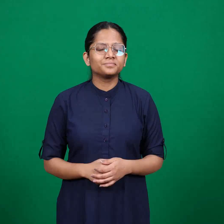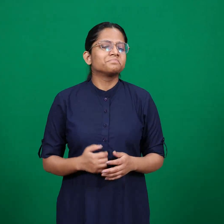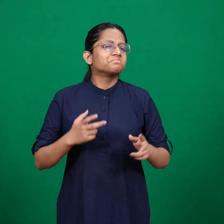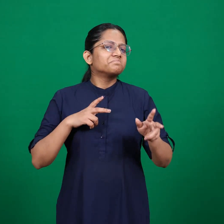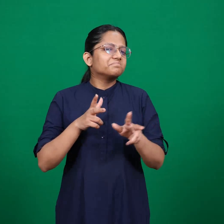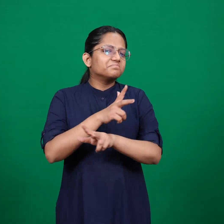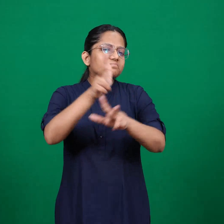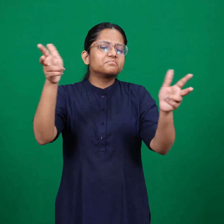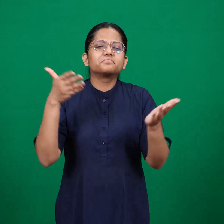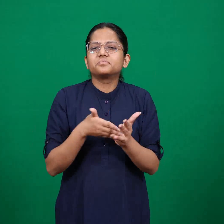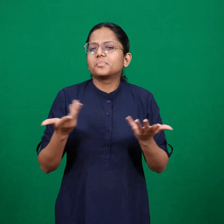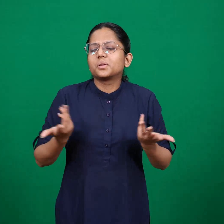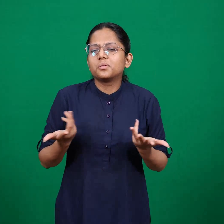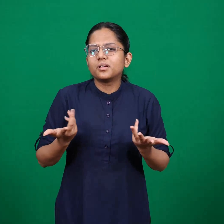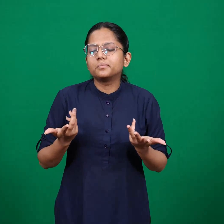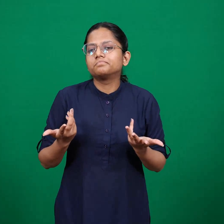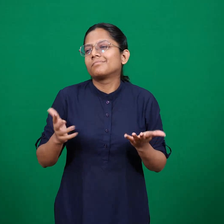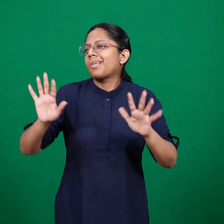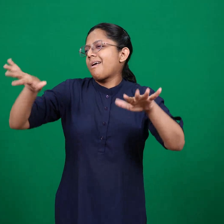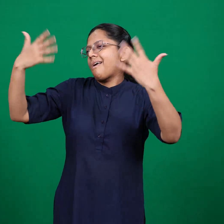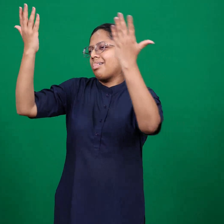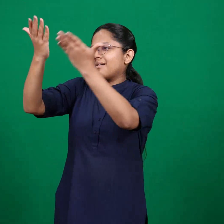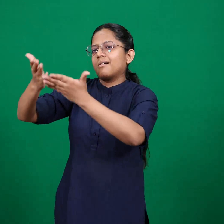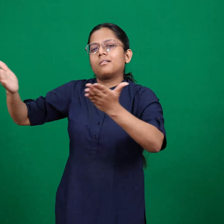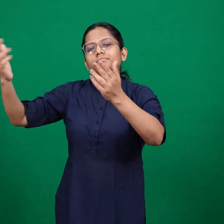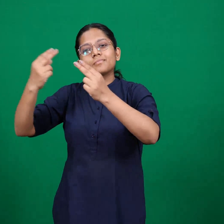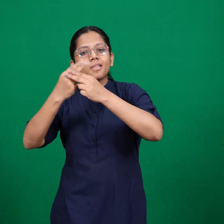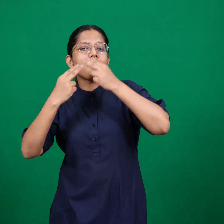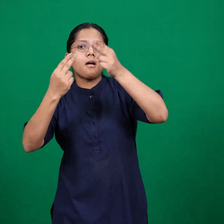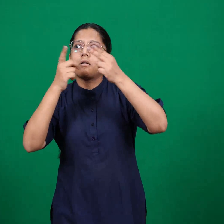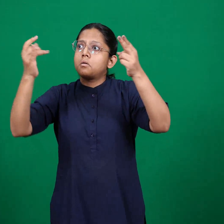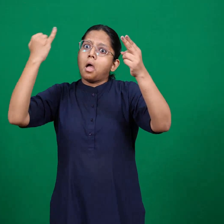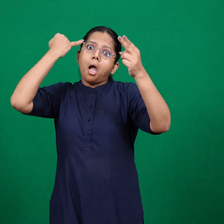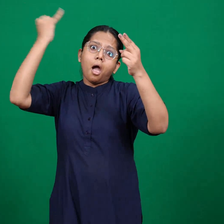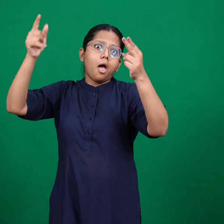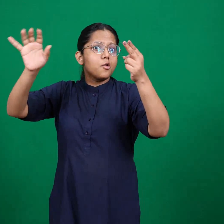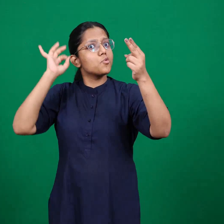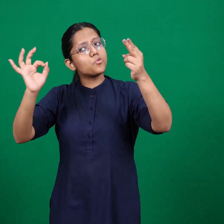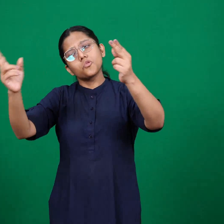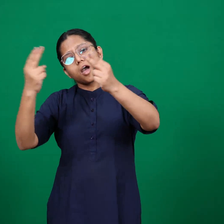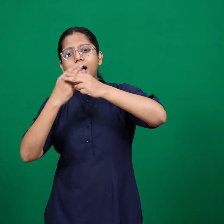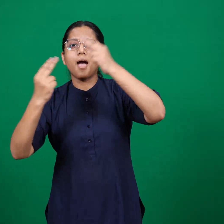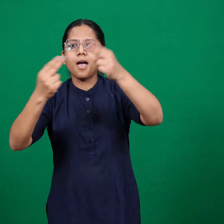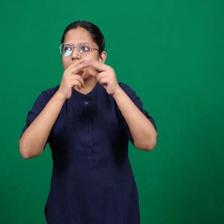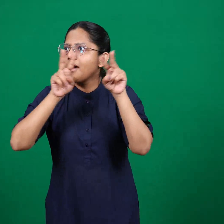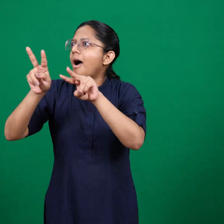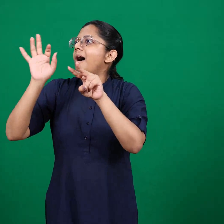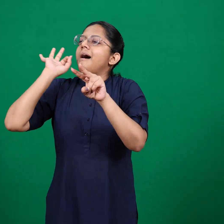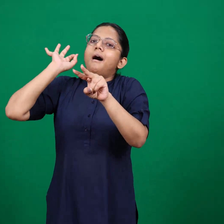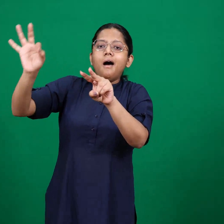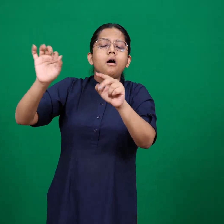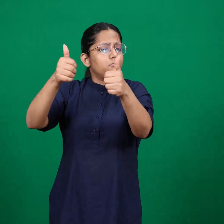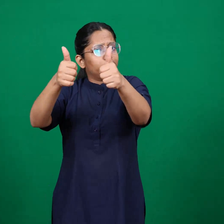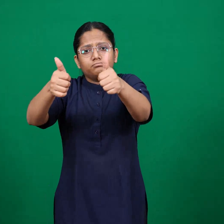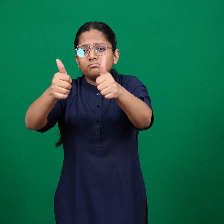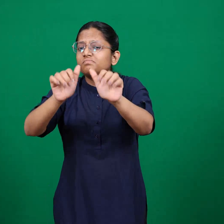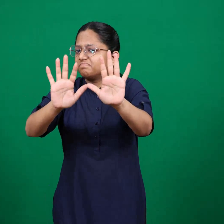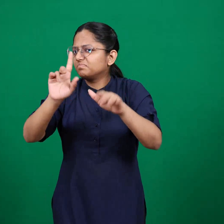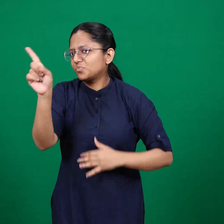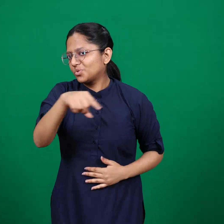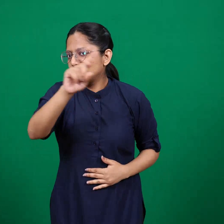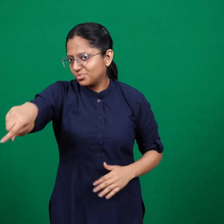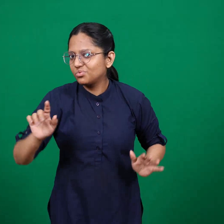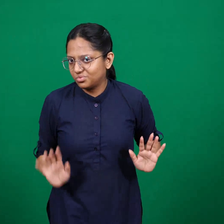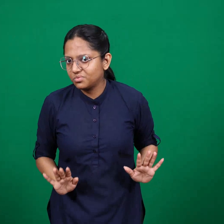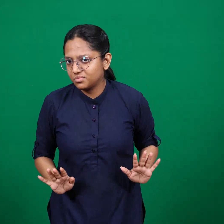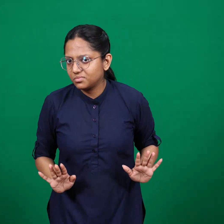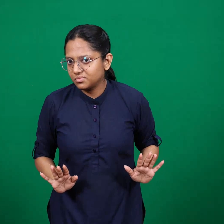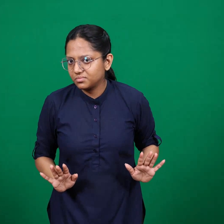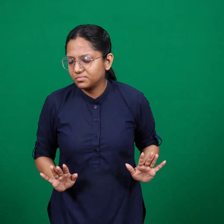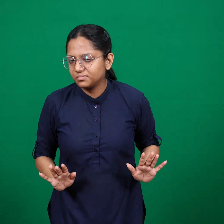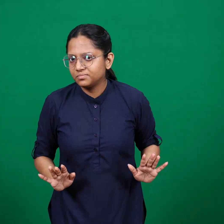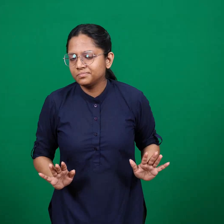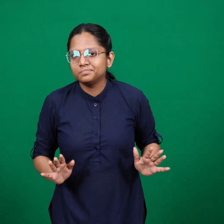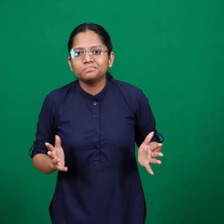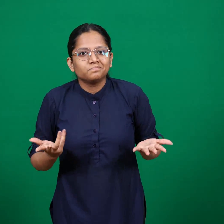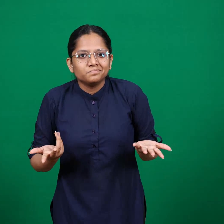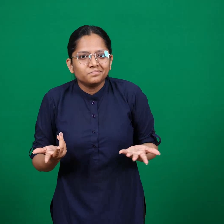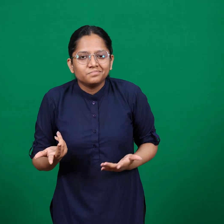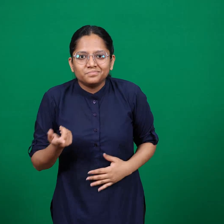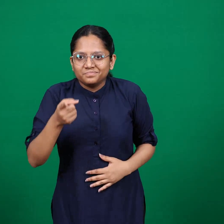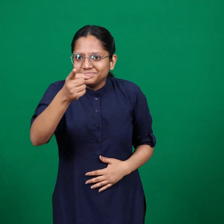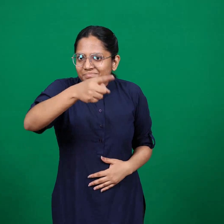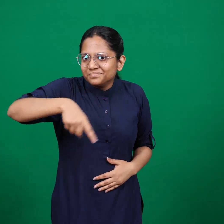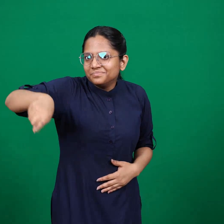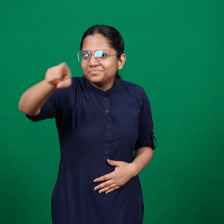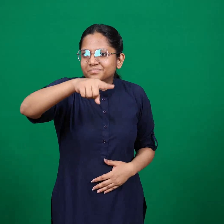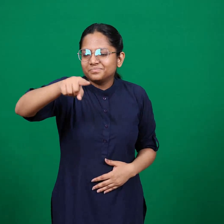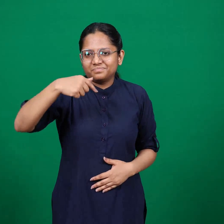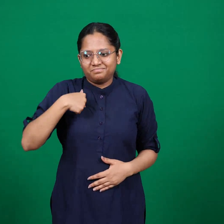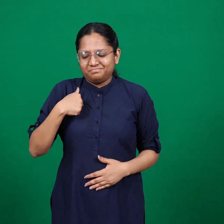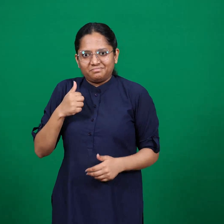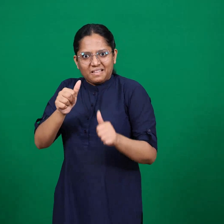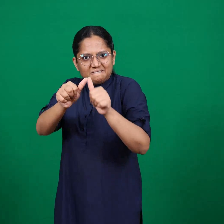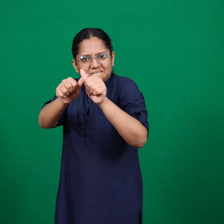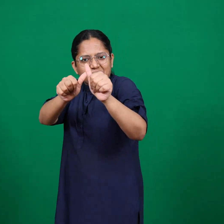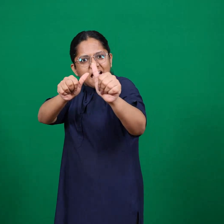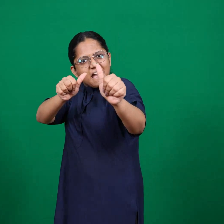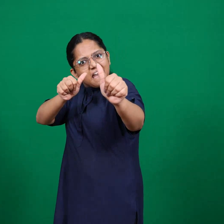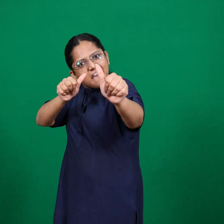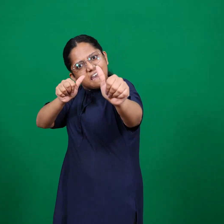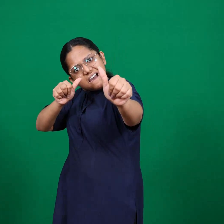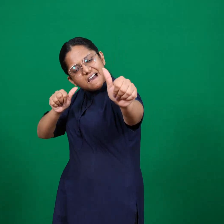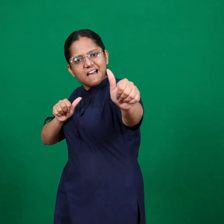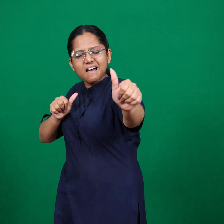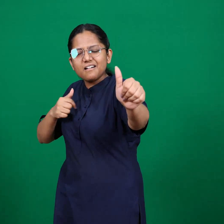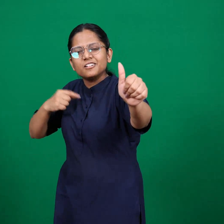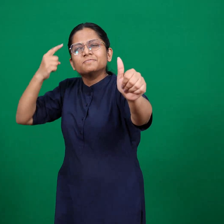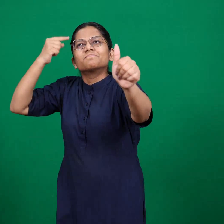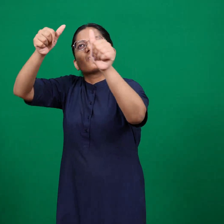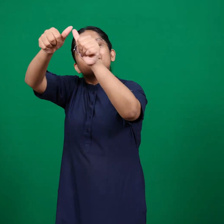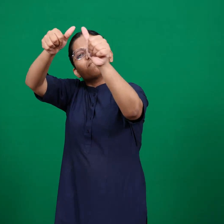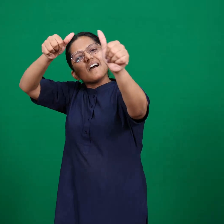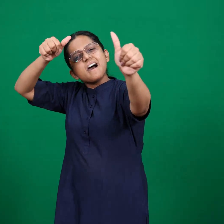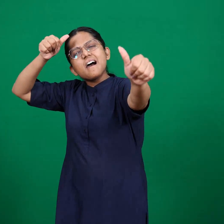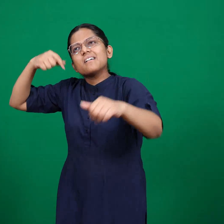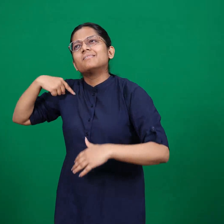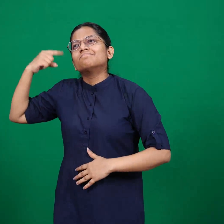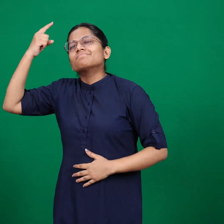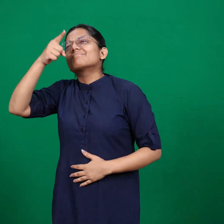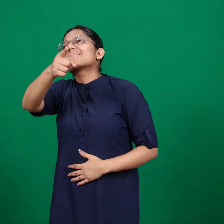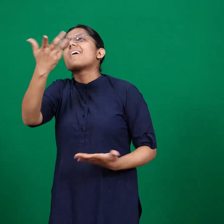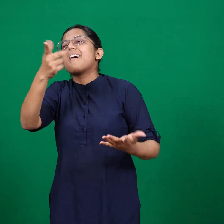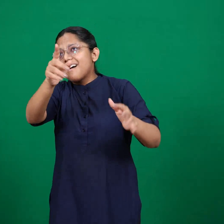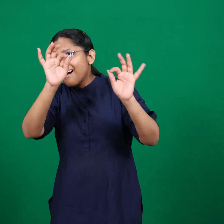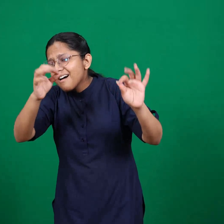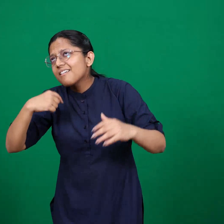I say this so that no one will deceive you by smooth rhetoric.